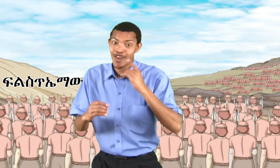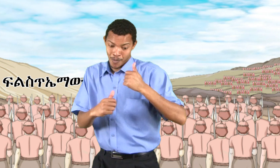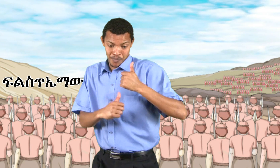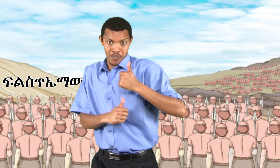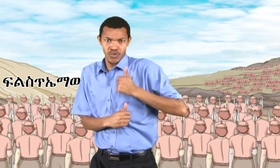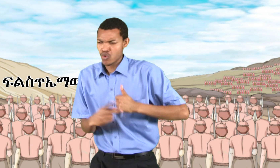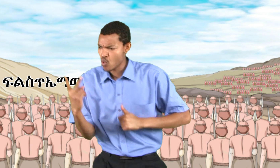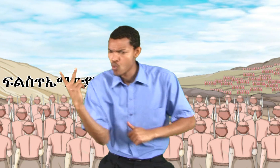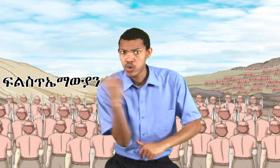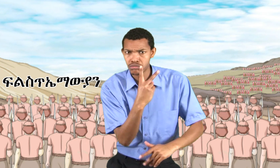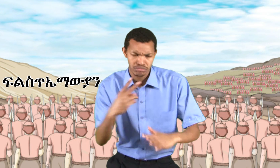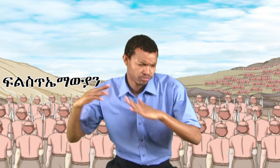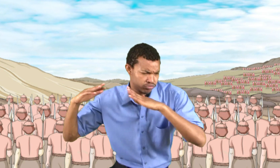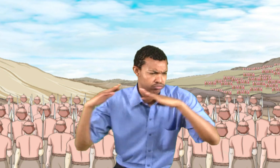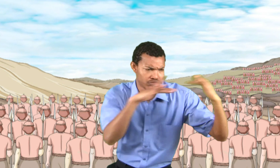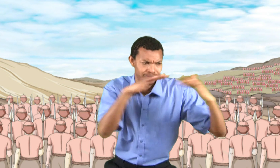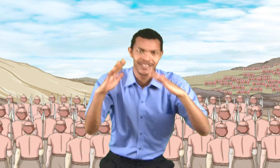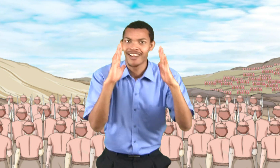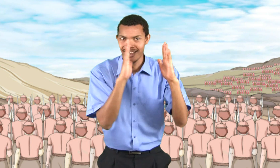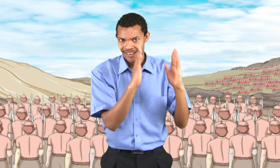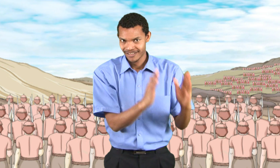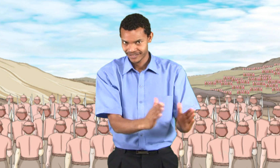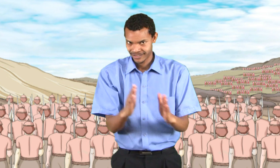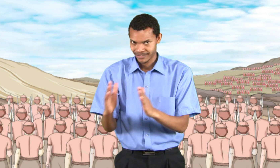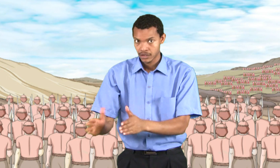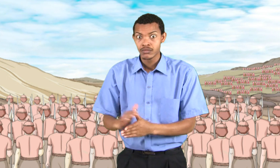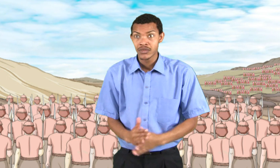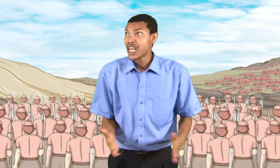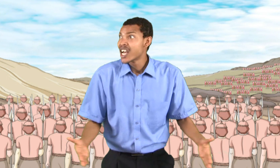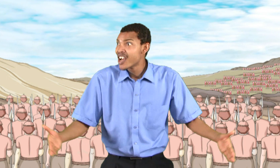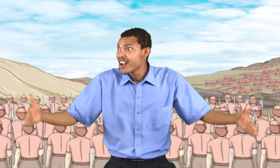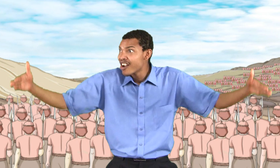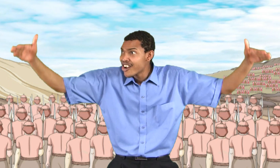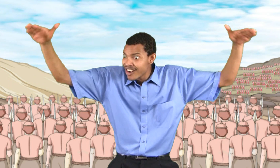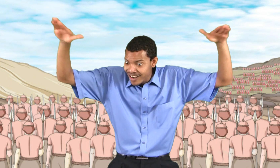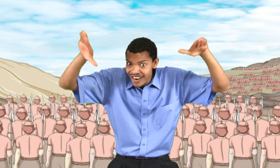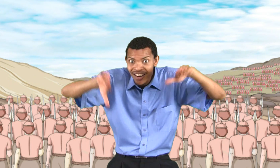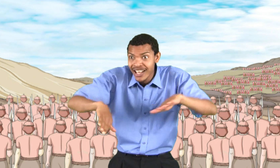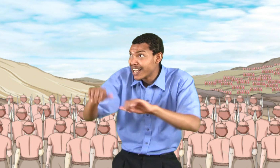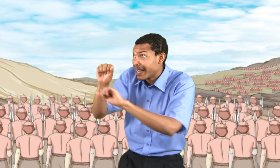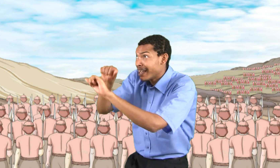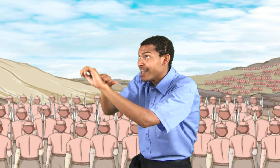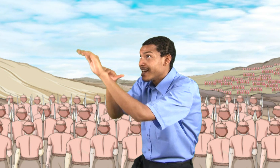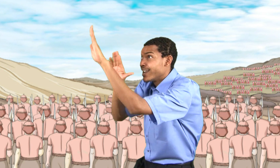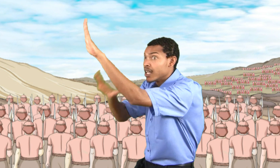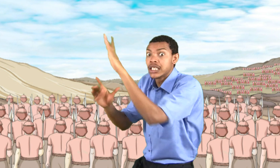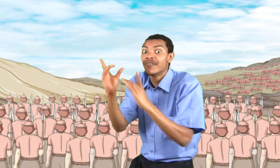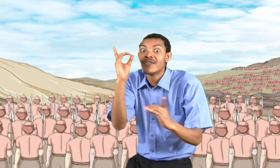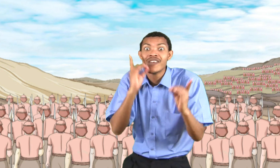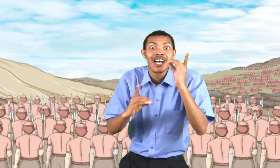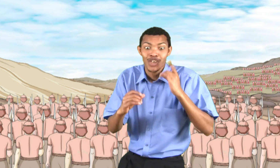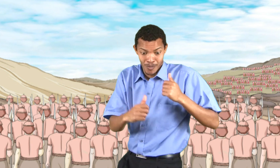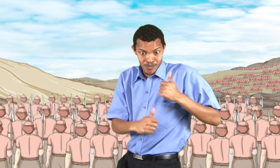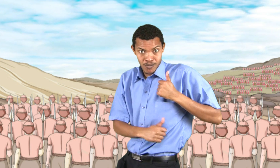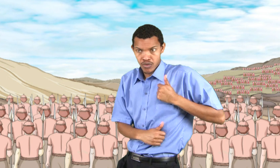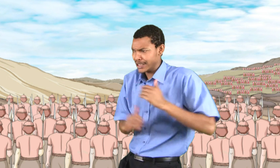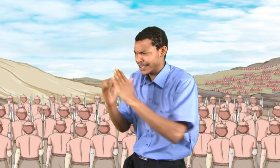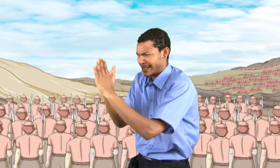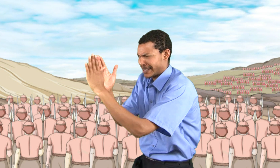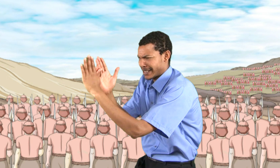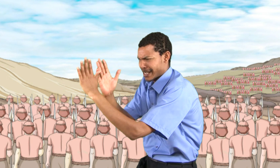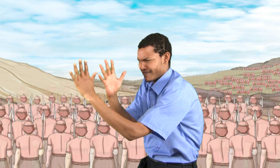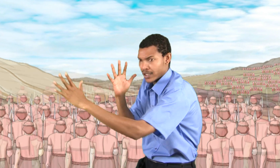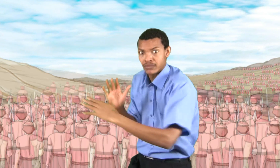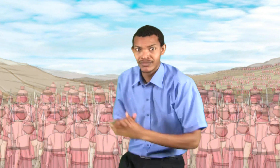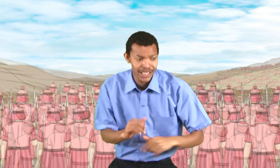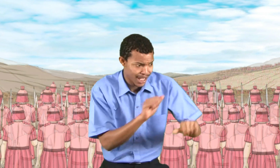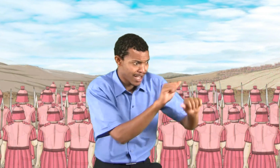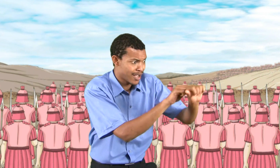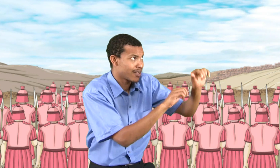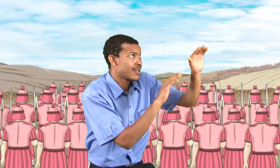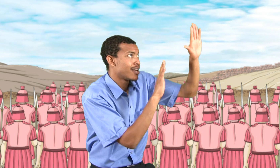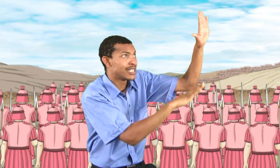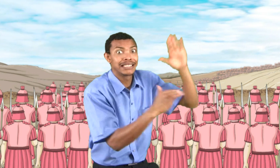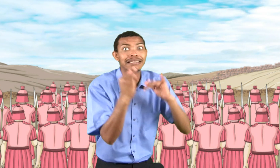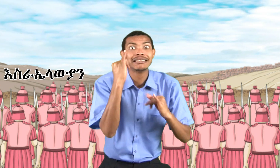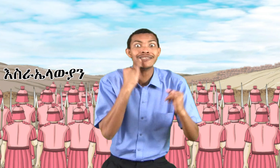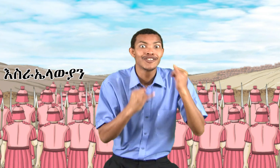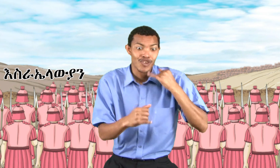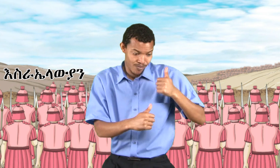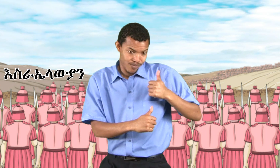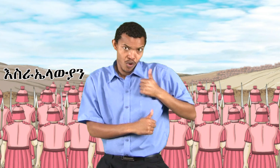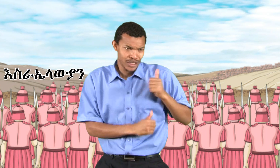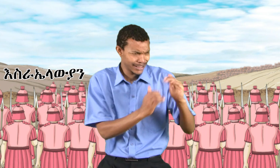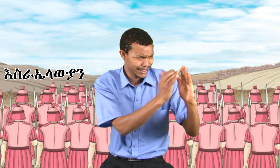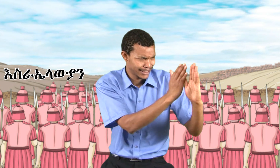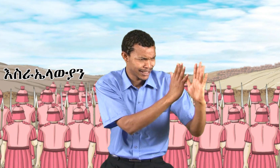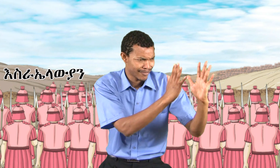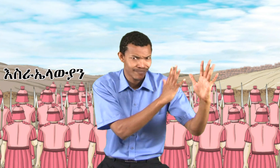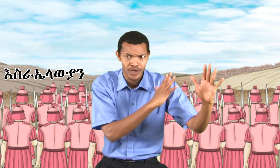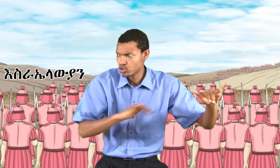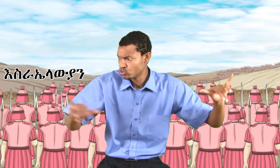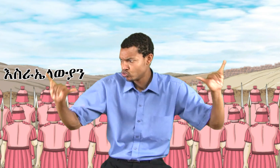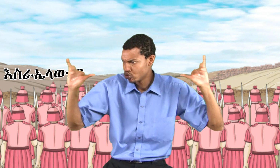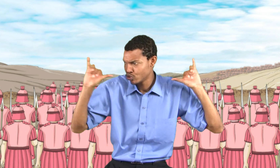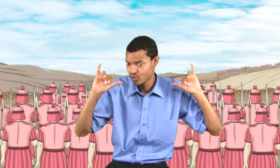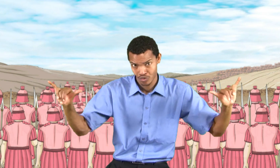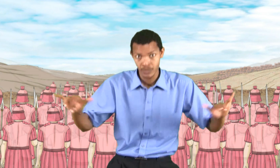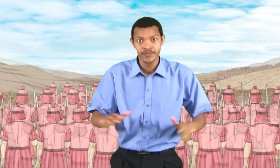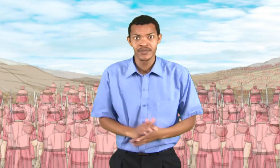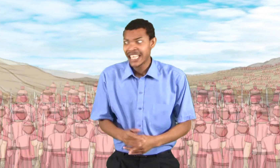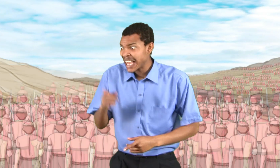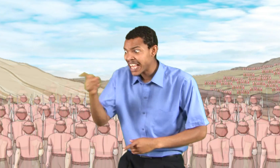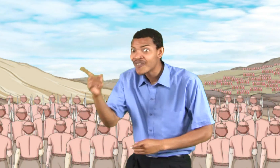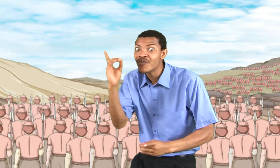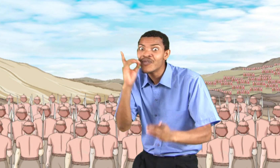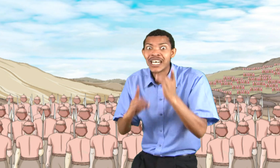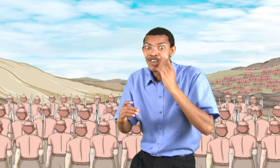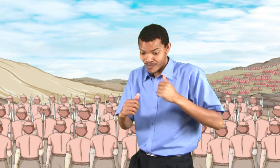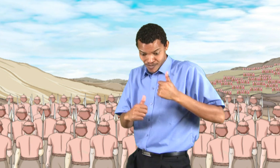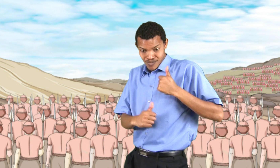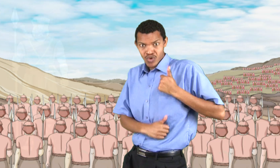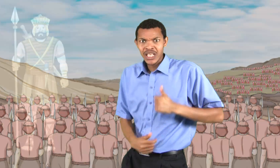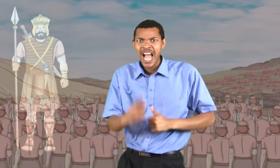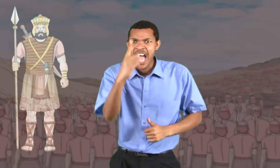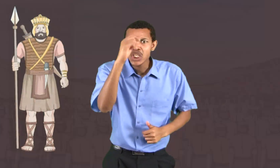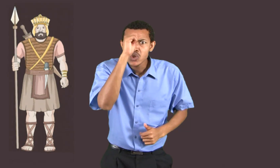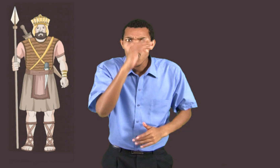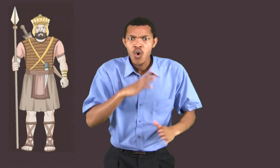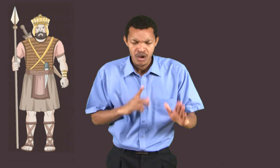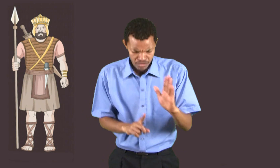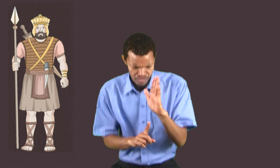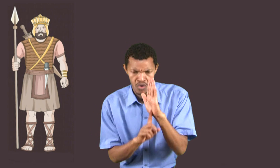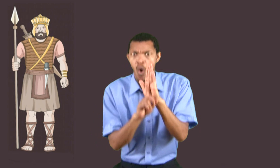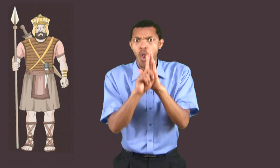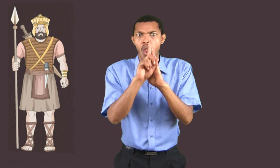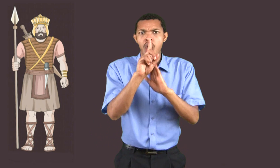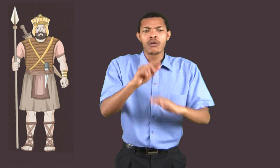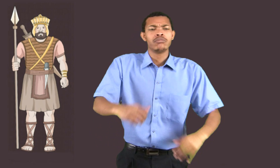The Philistines stood on one hill and the Israelites stood on another, with the valley between them.